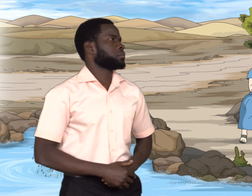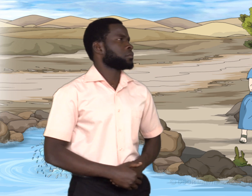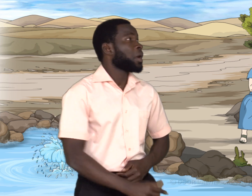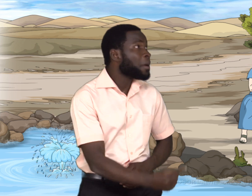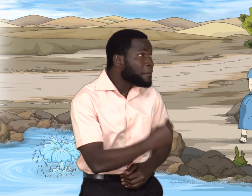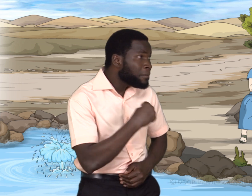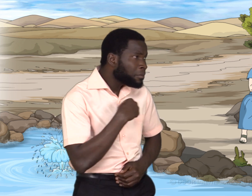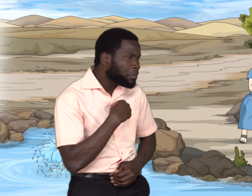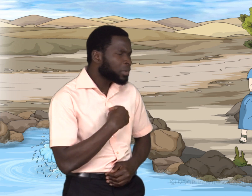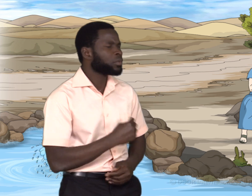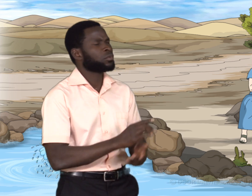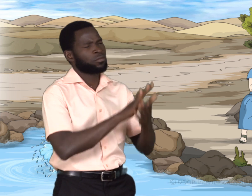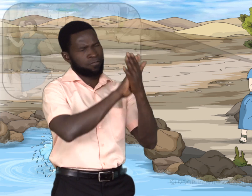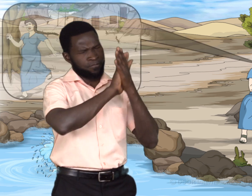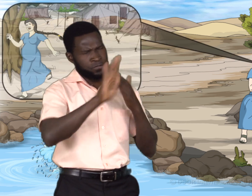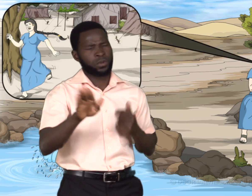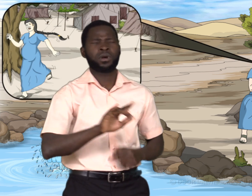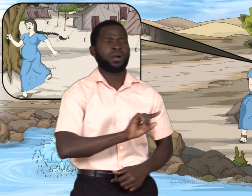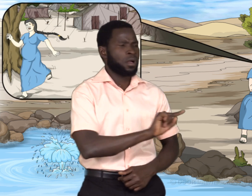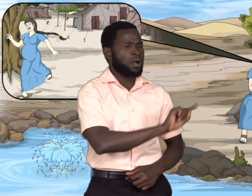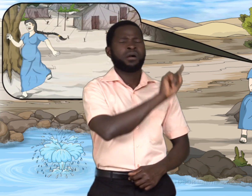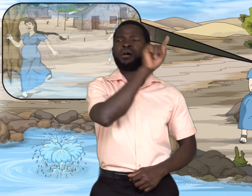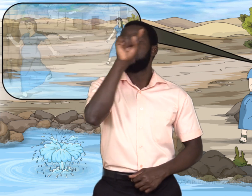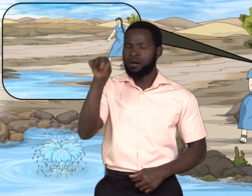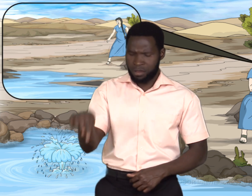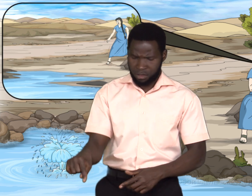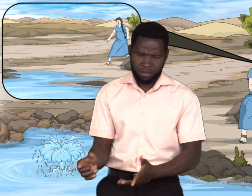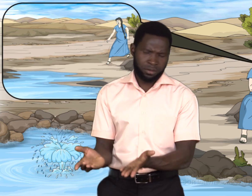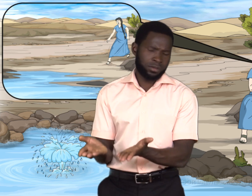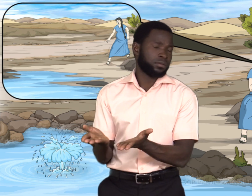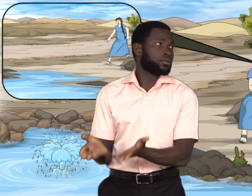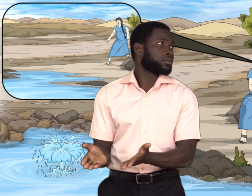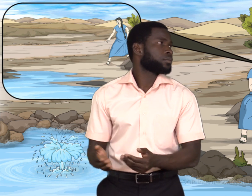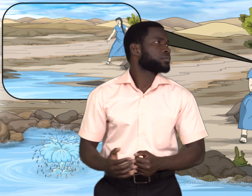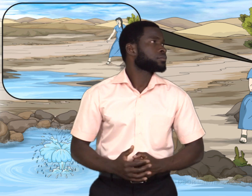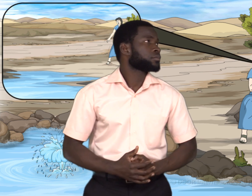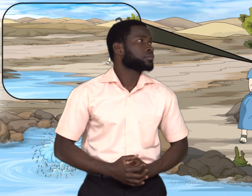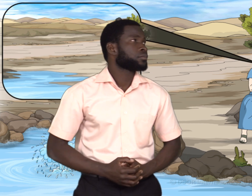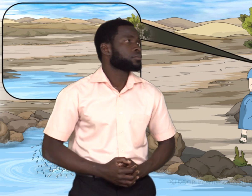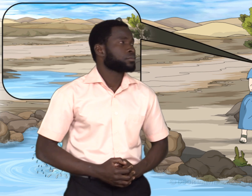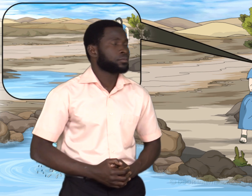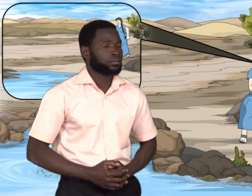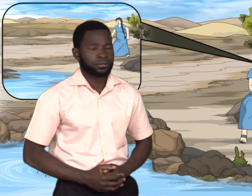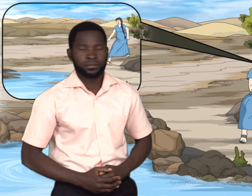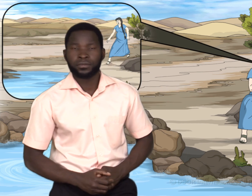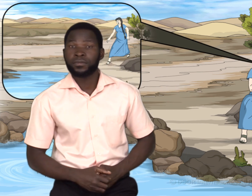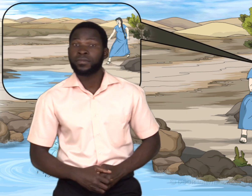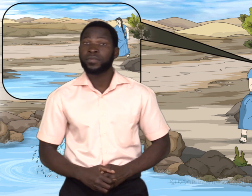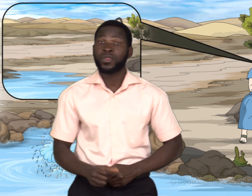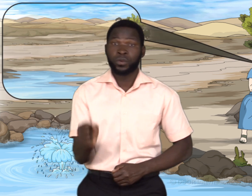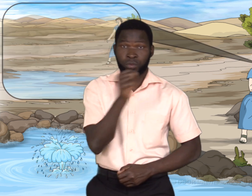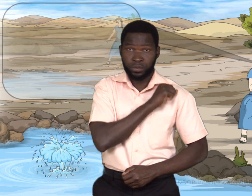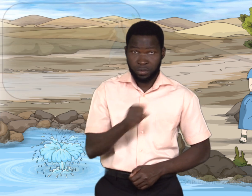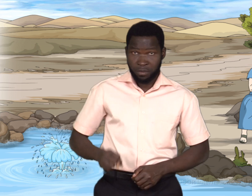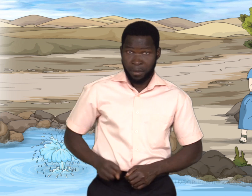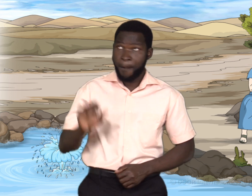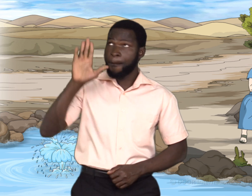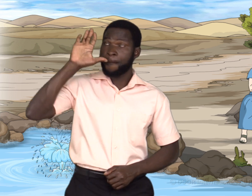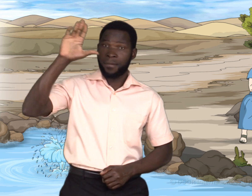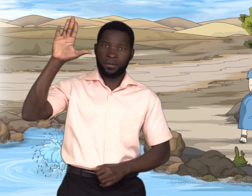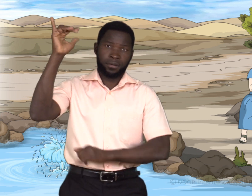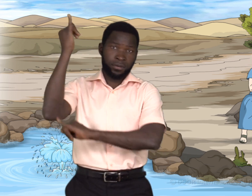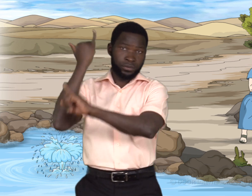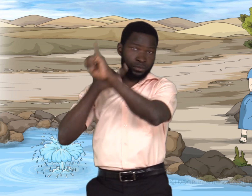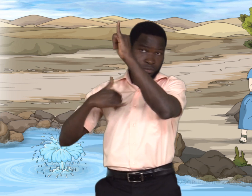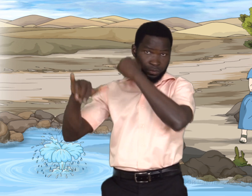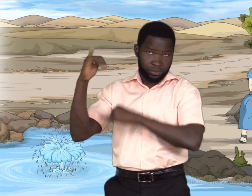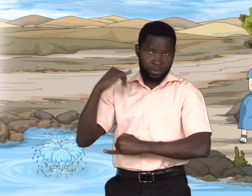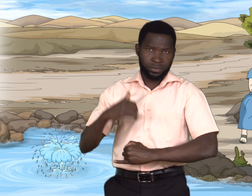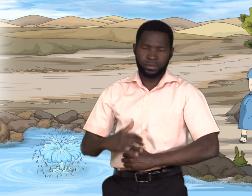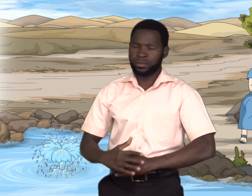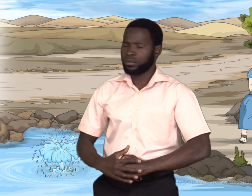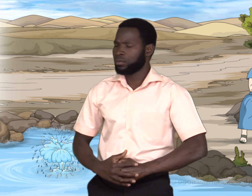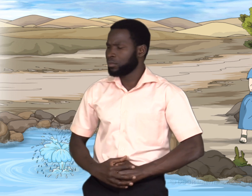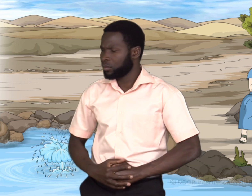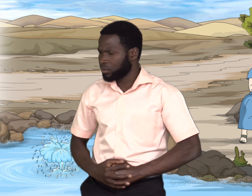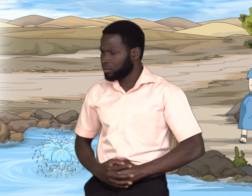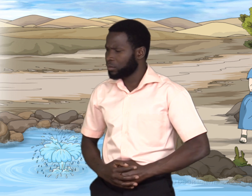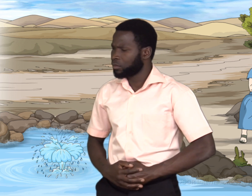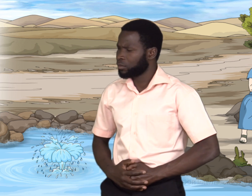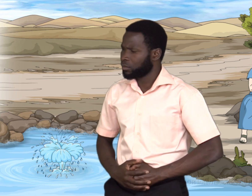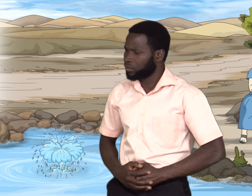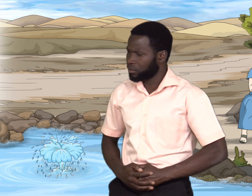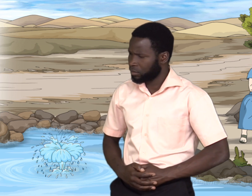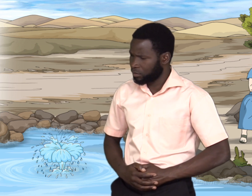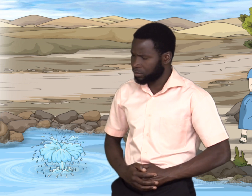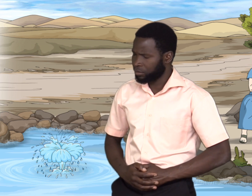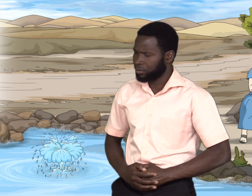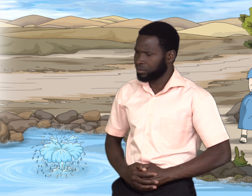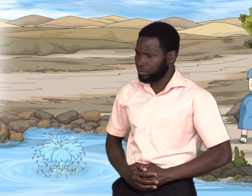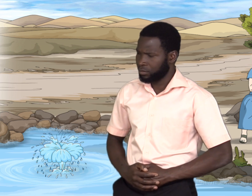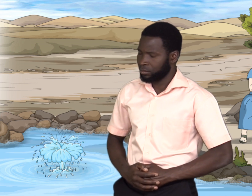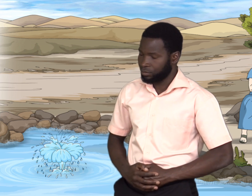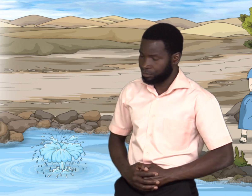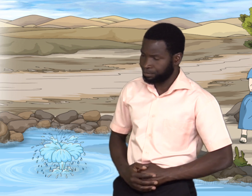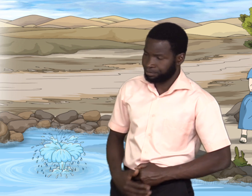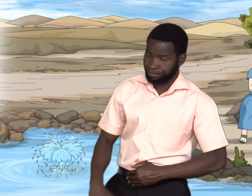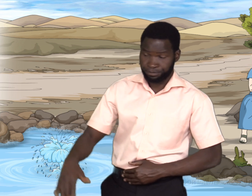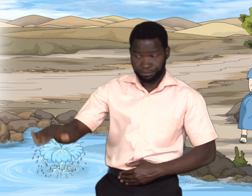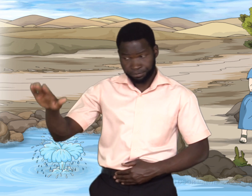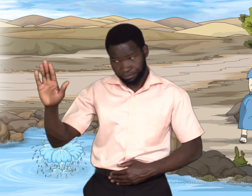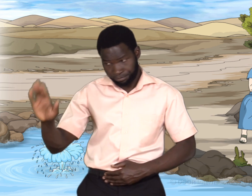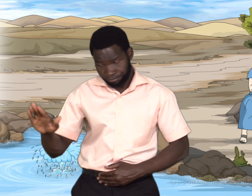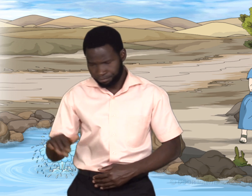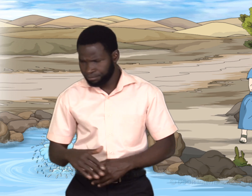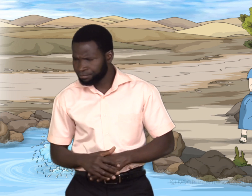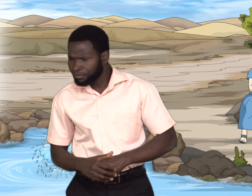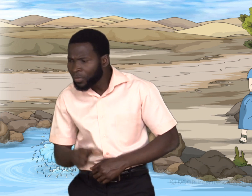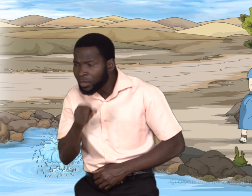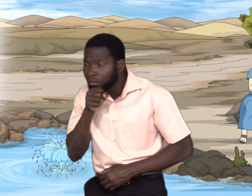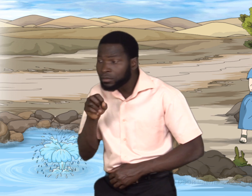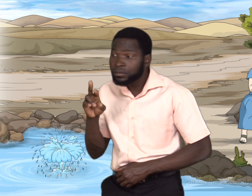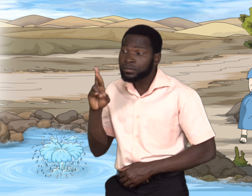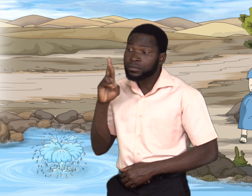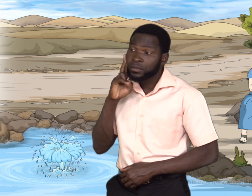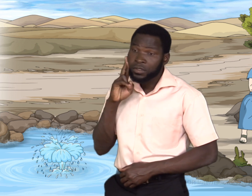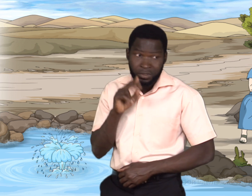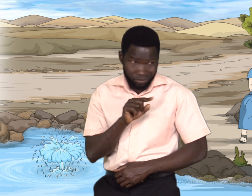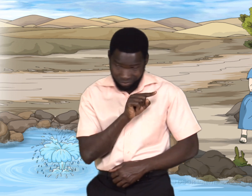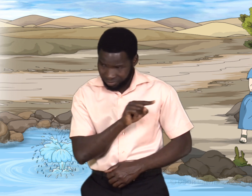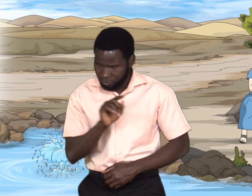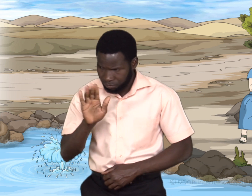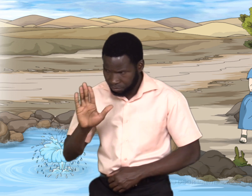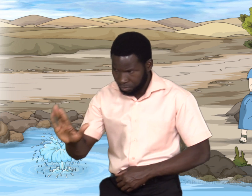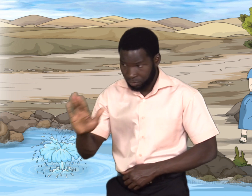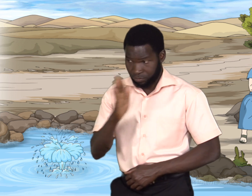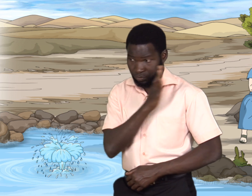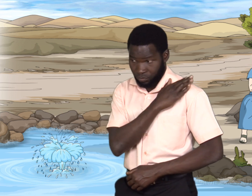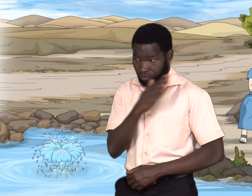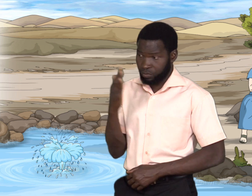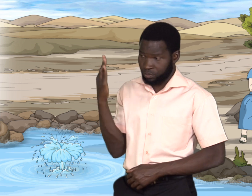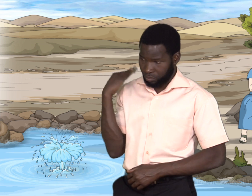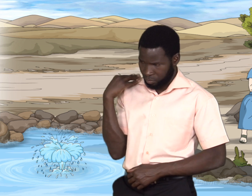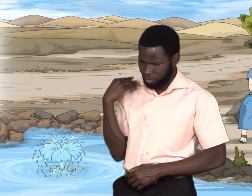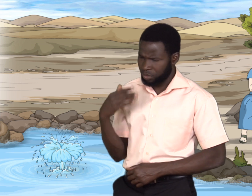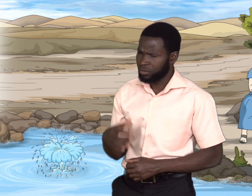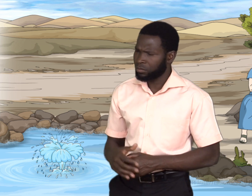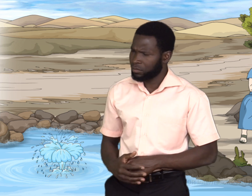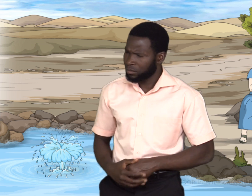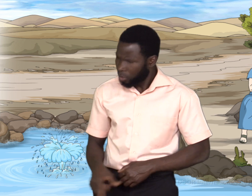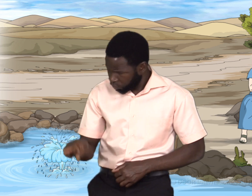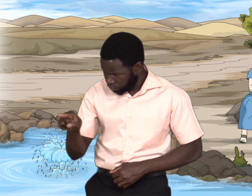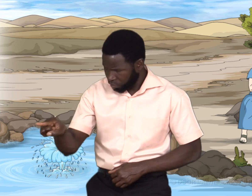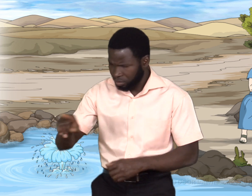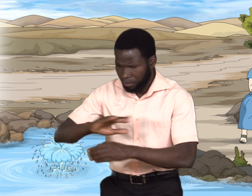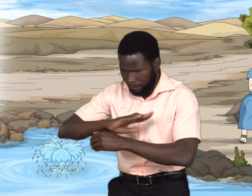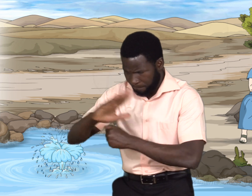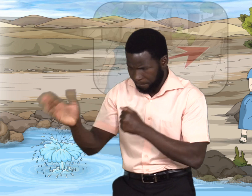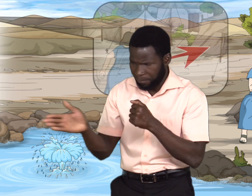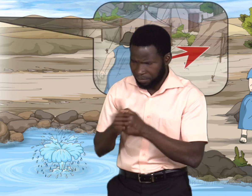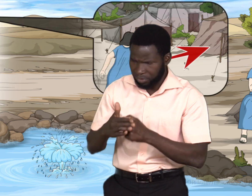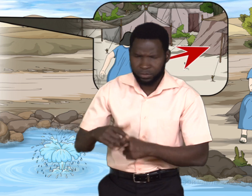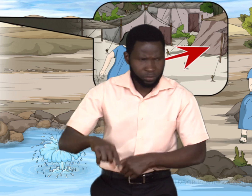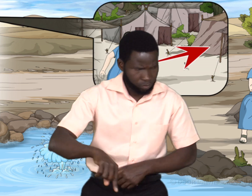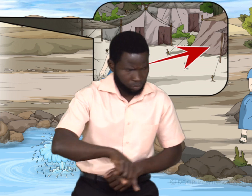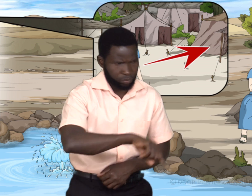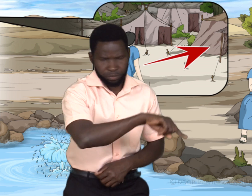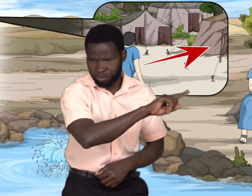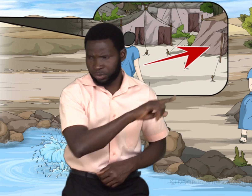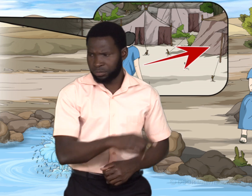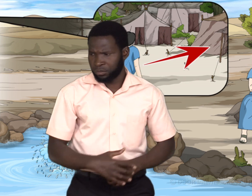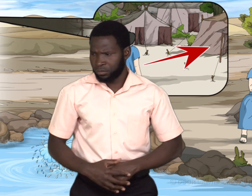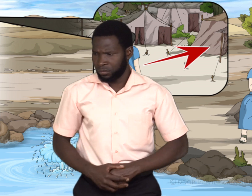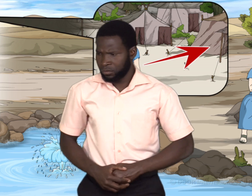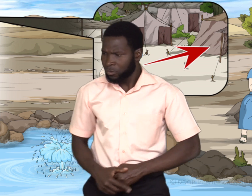“I am running away from my mistress Sarai,” she replied.